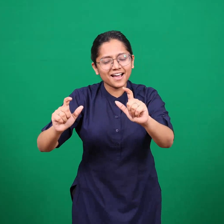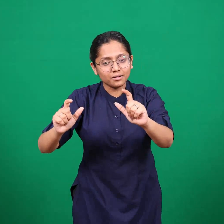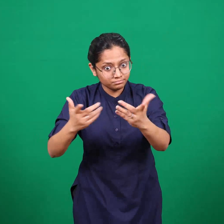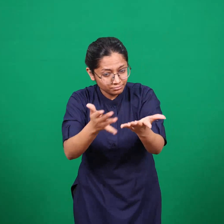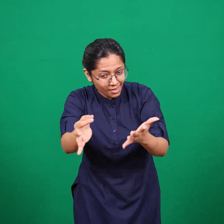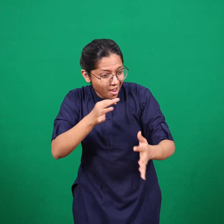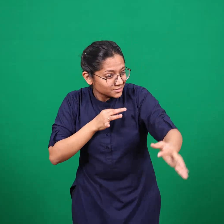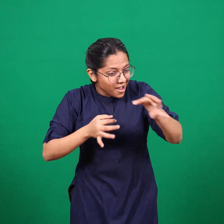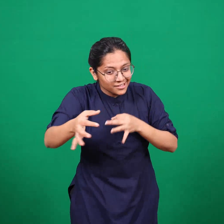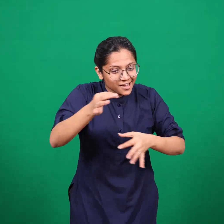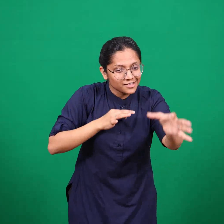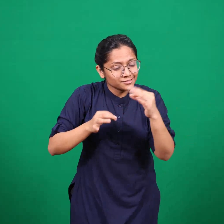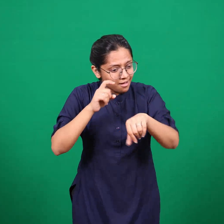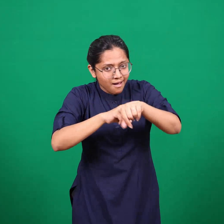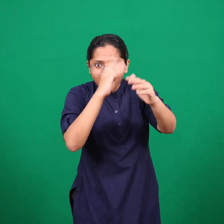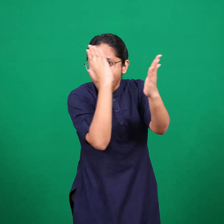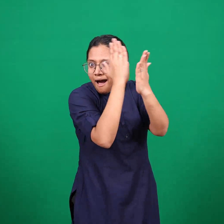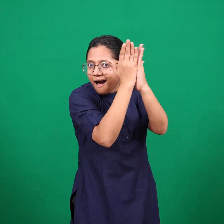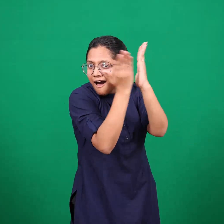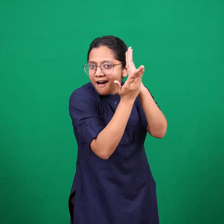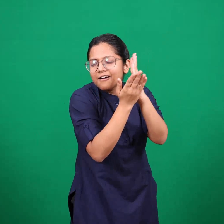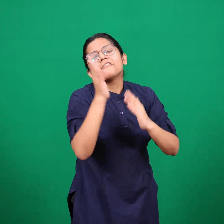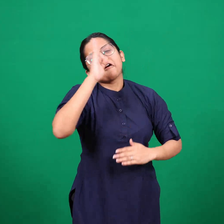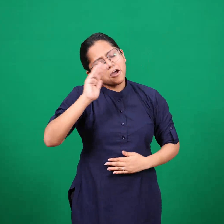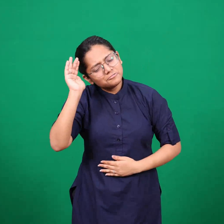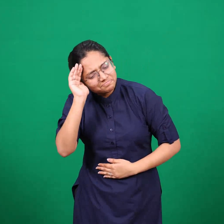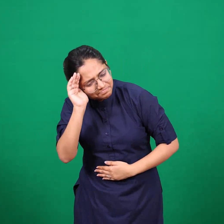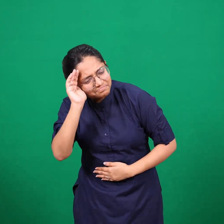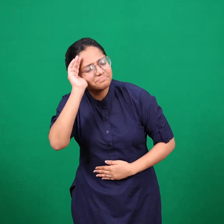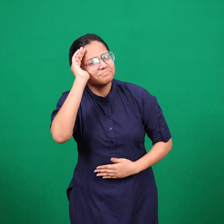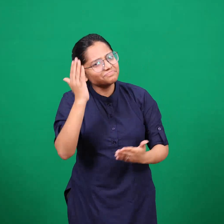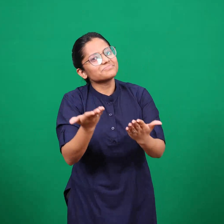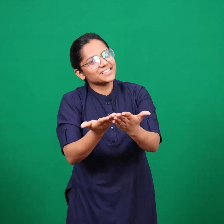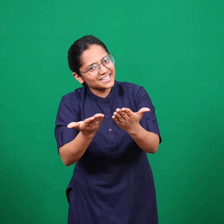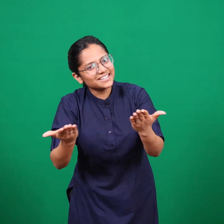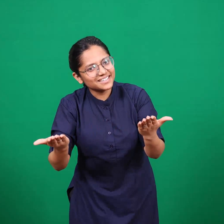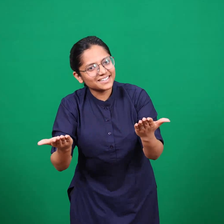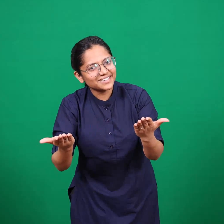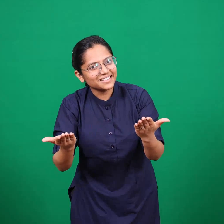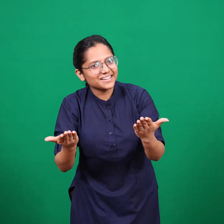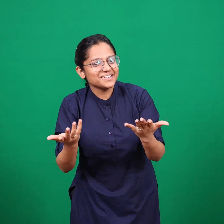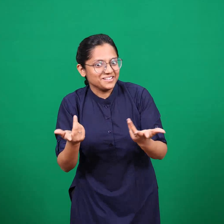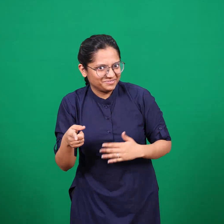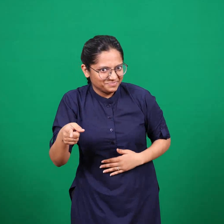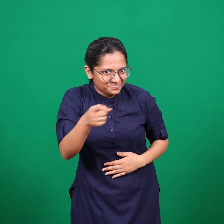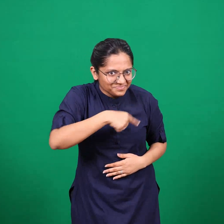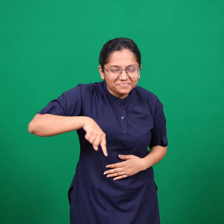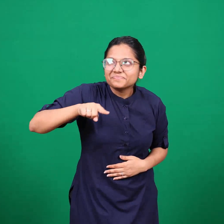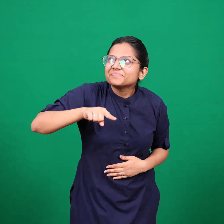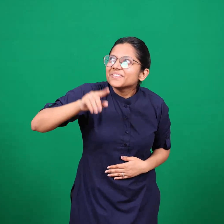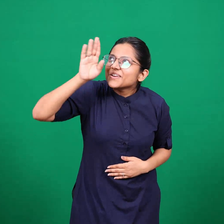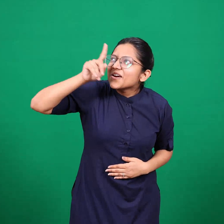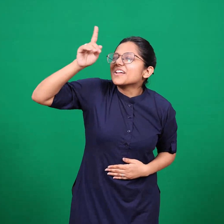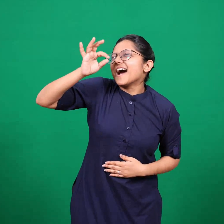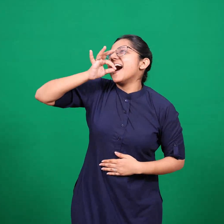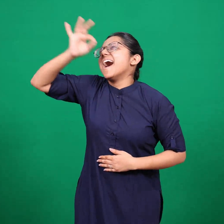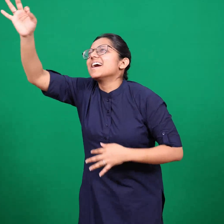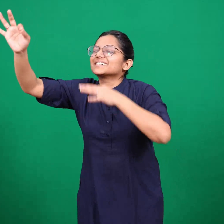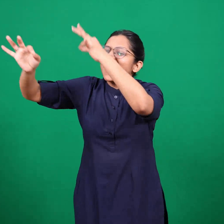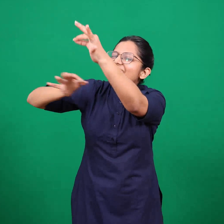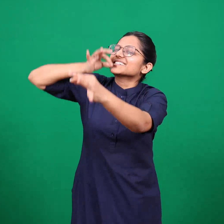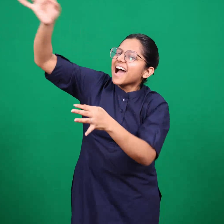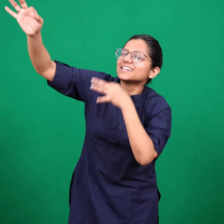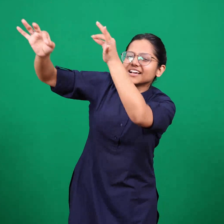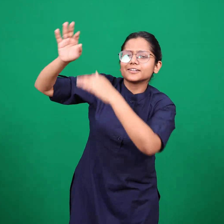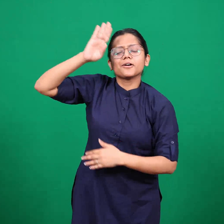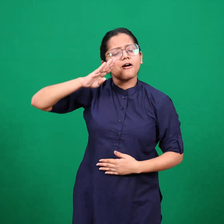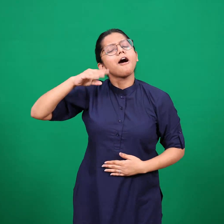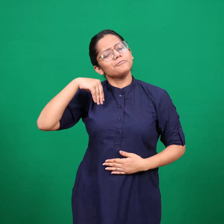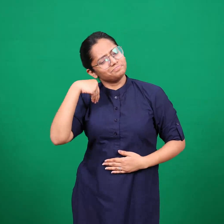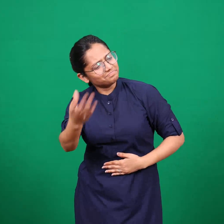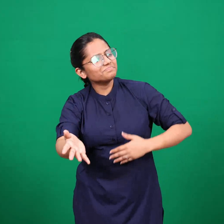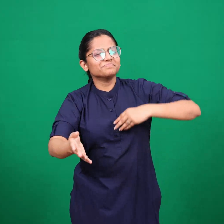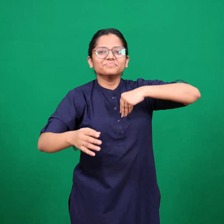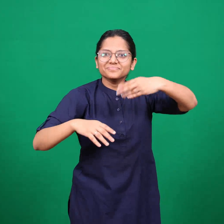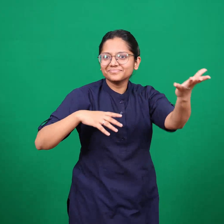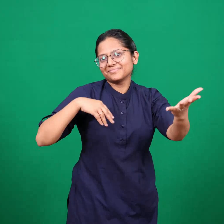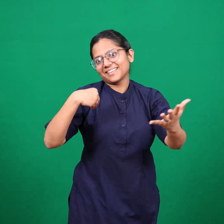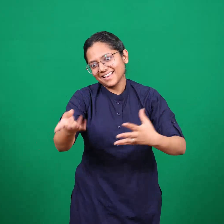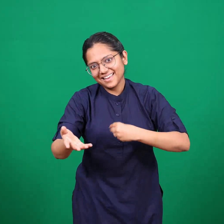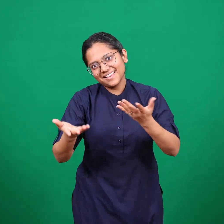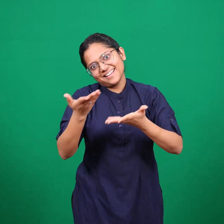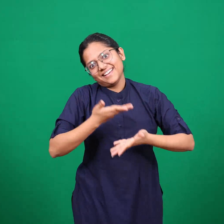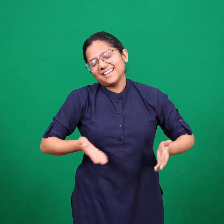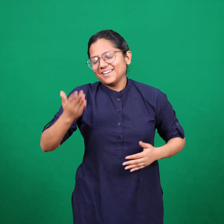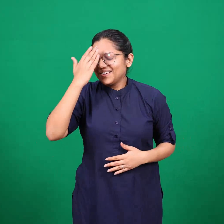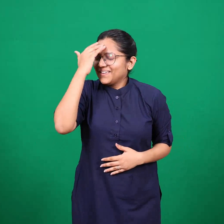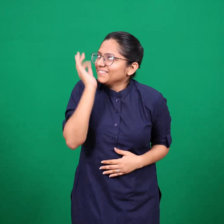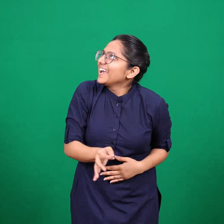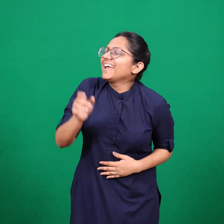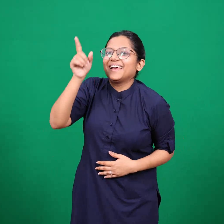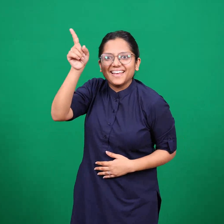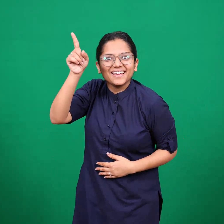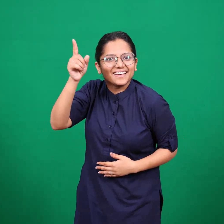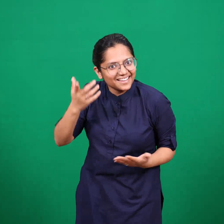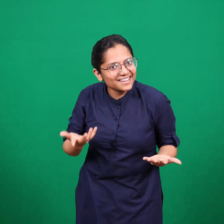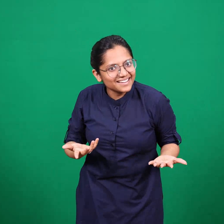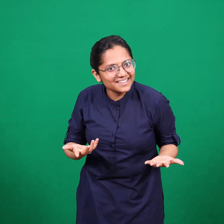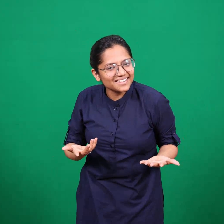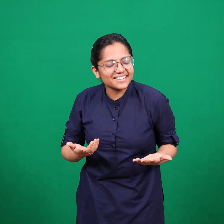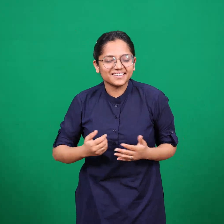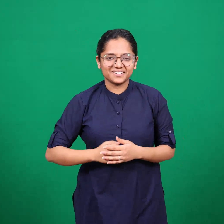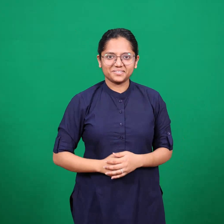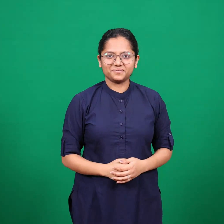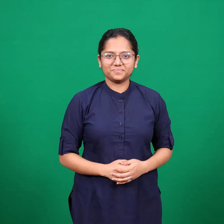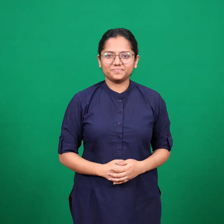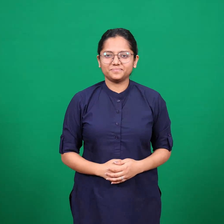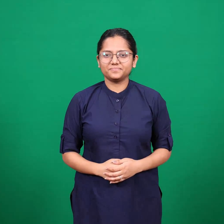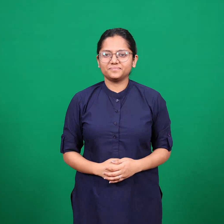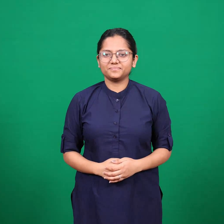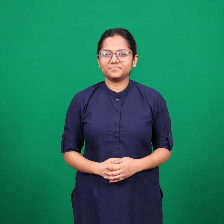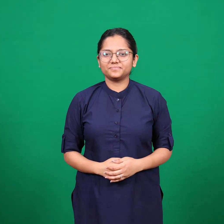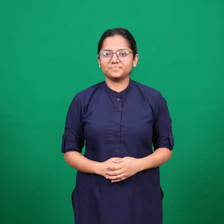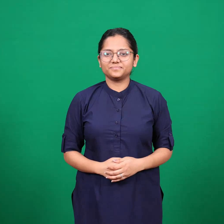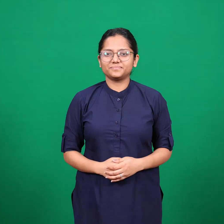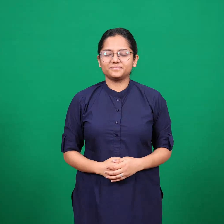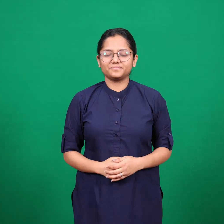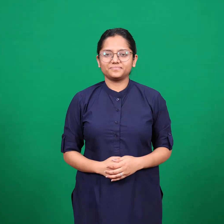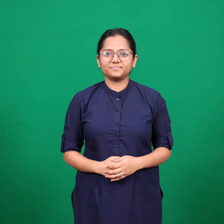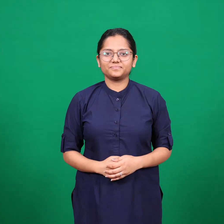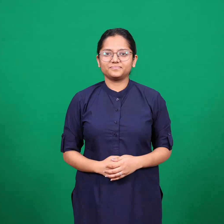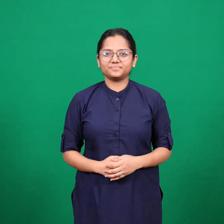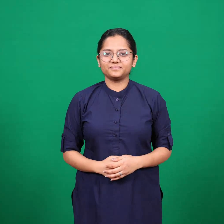And if we know that He hears us in whatever we ask, we know that we already possess what we have asked of Him.